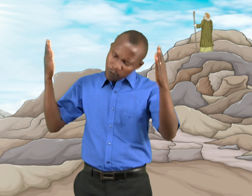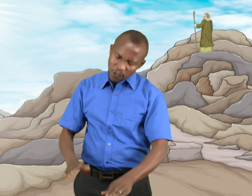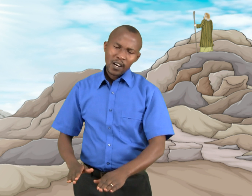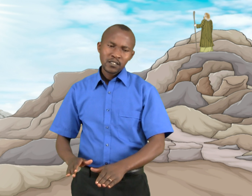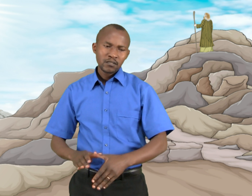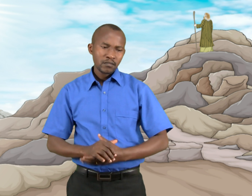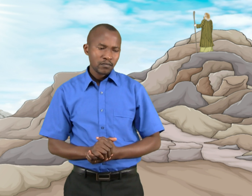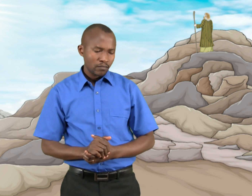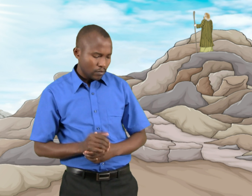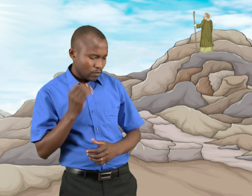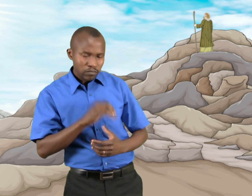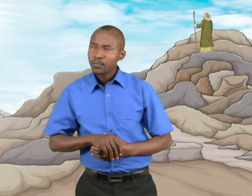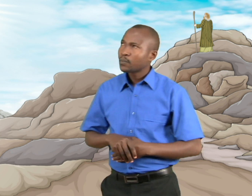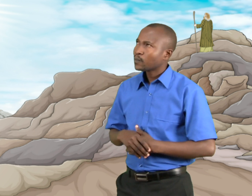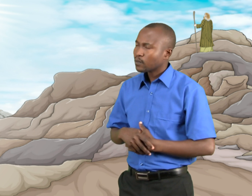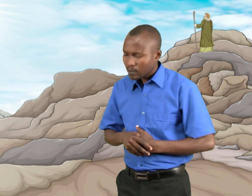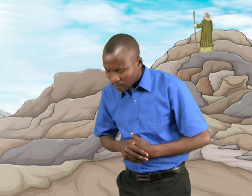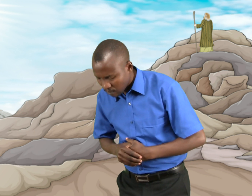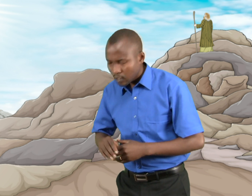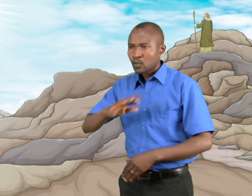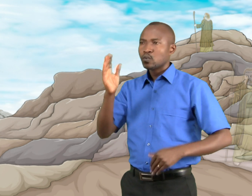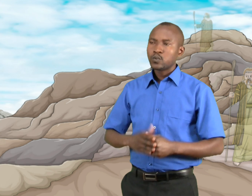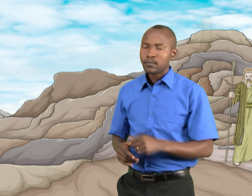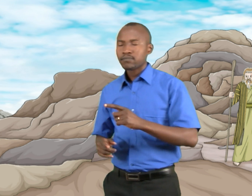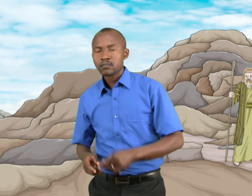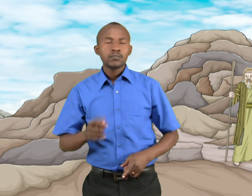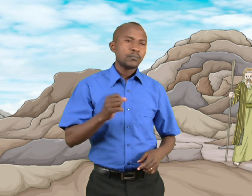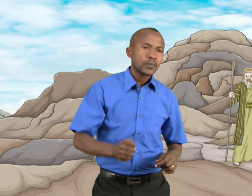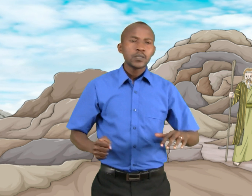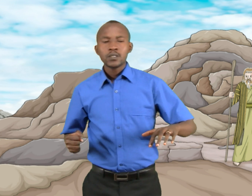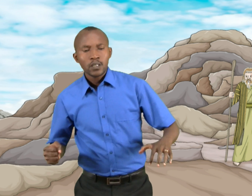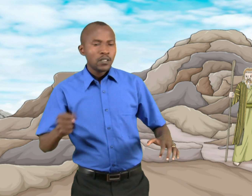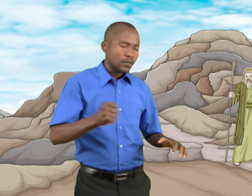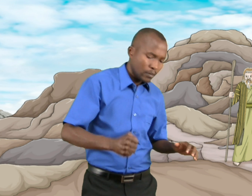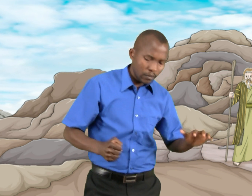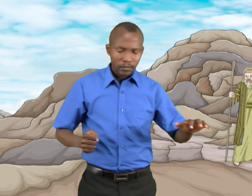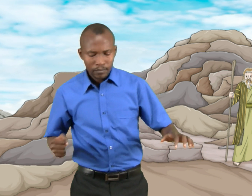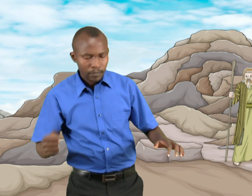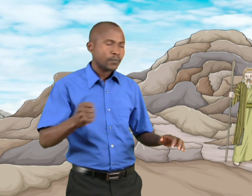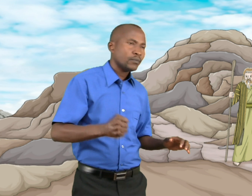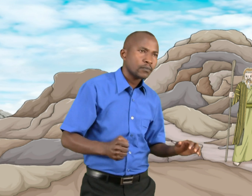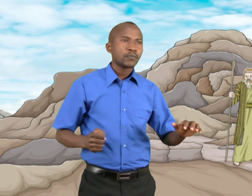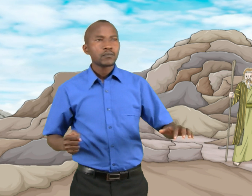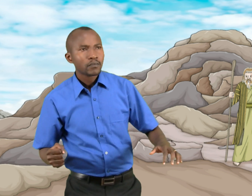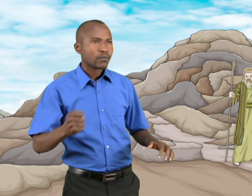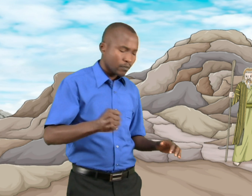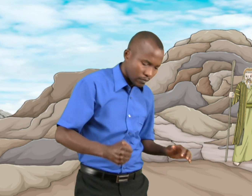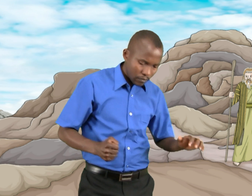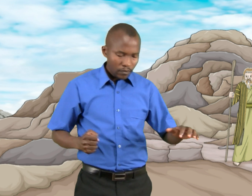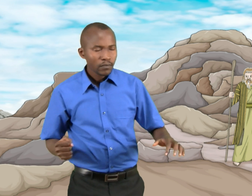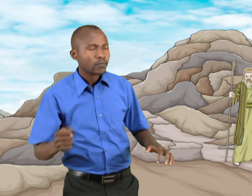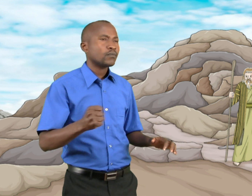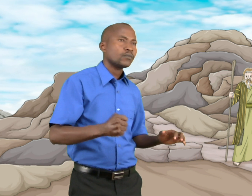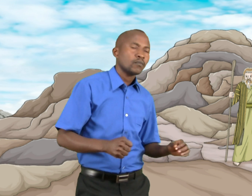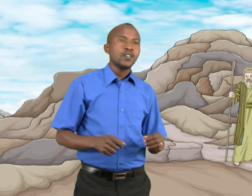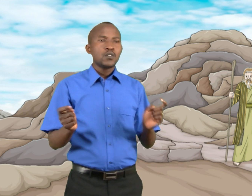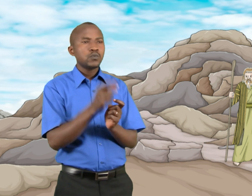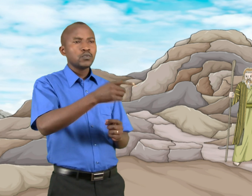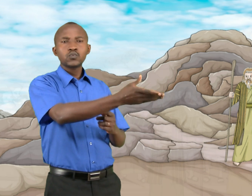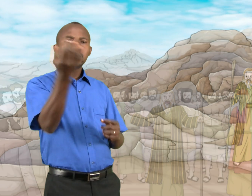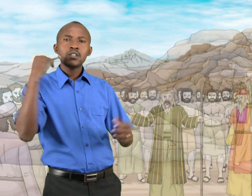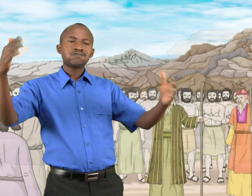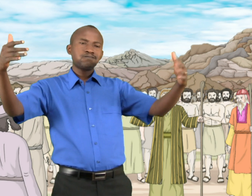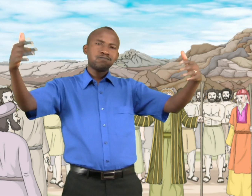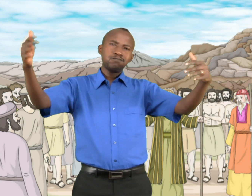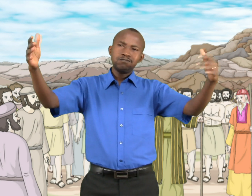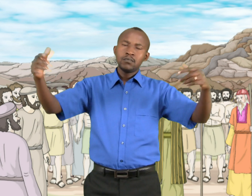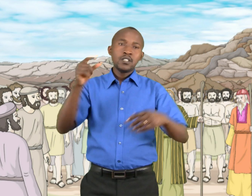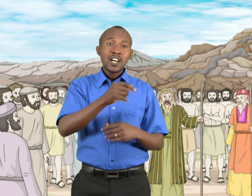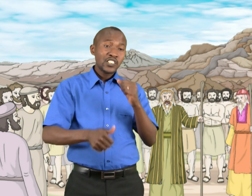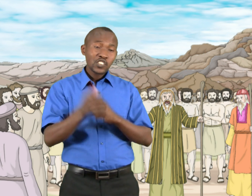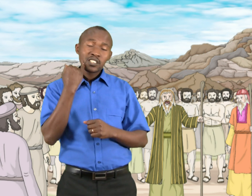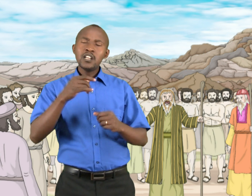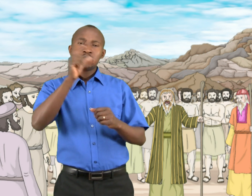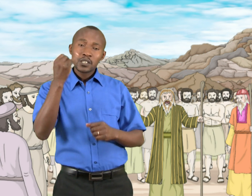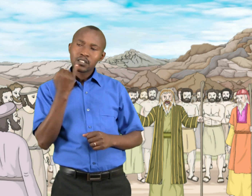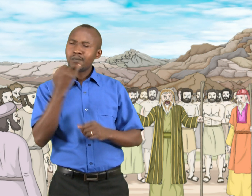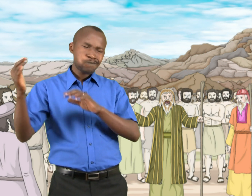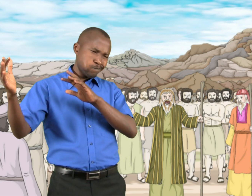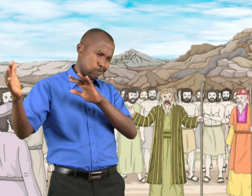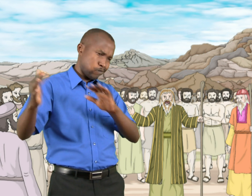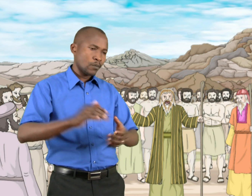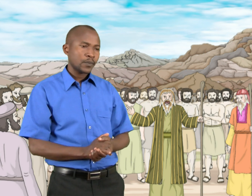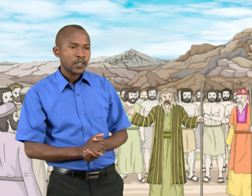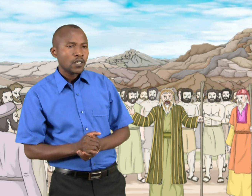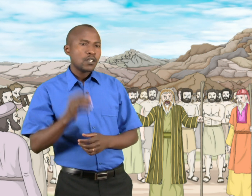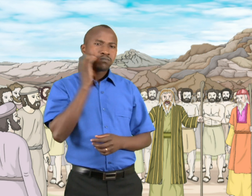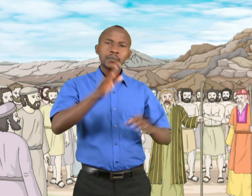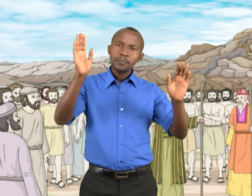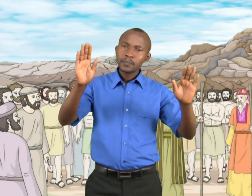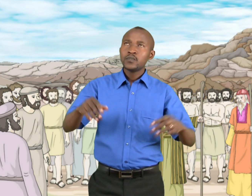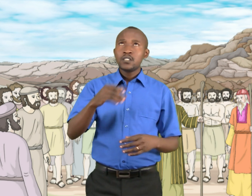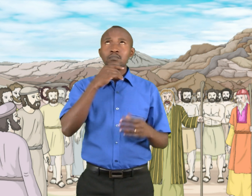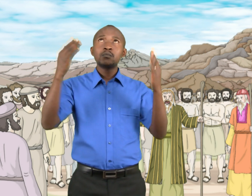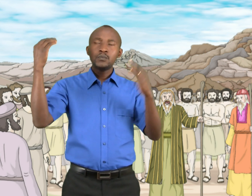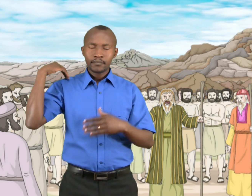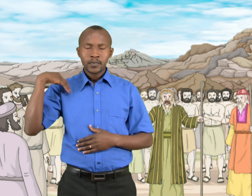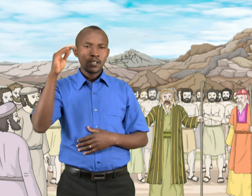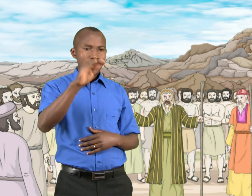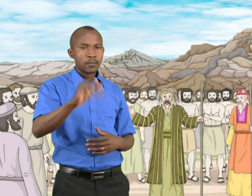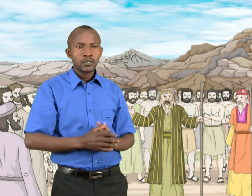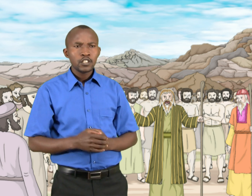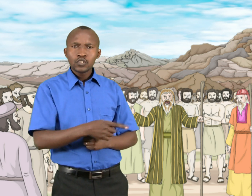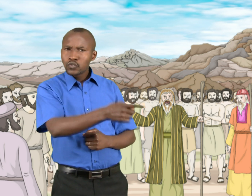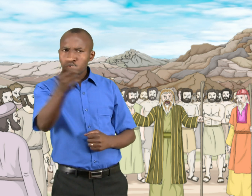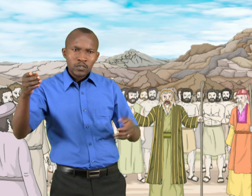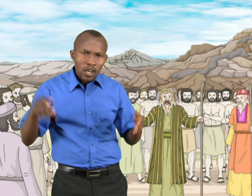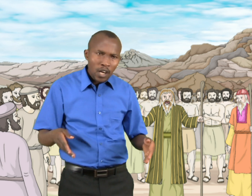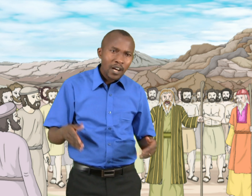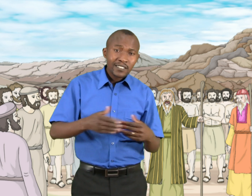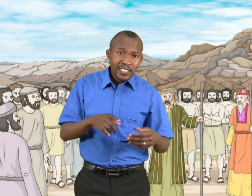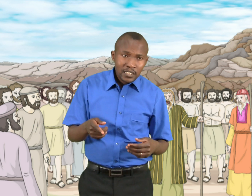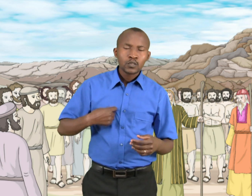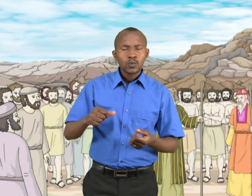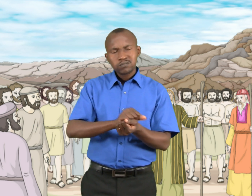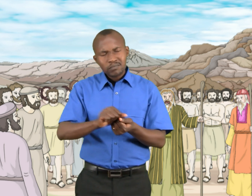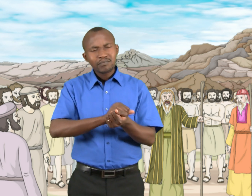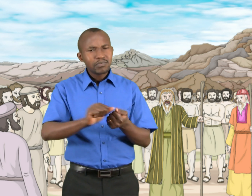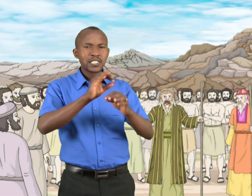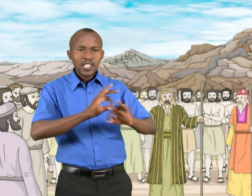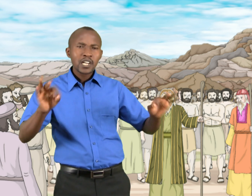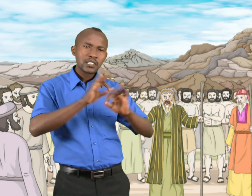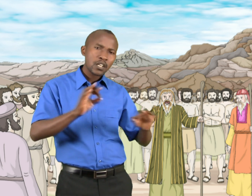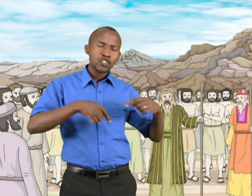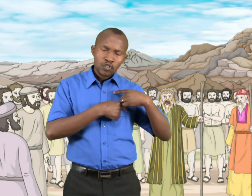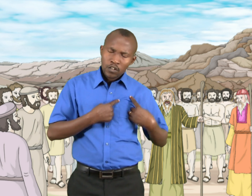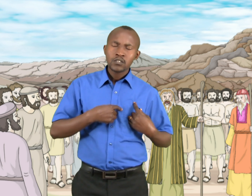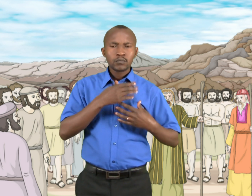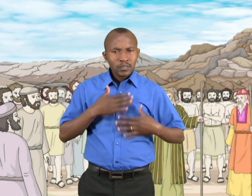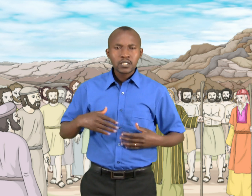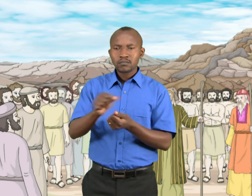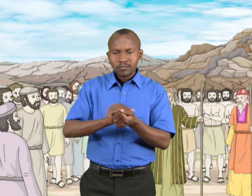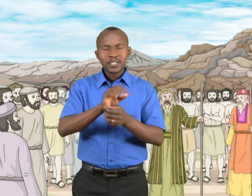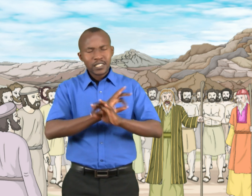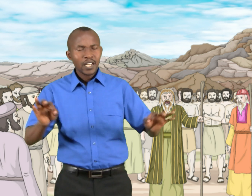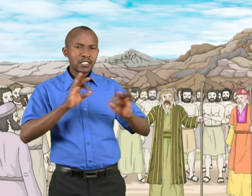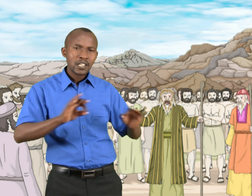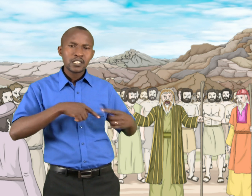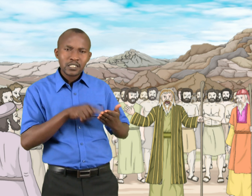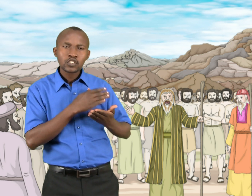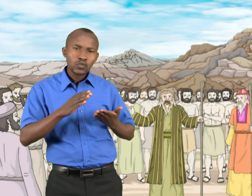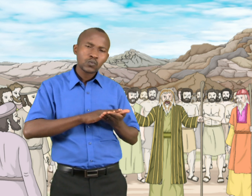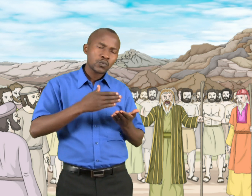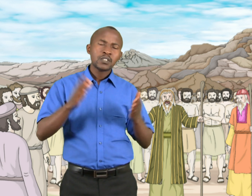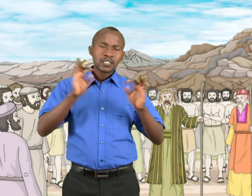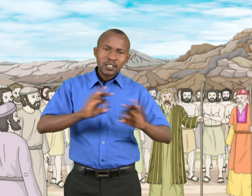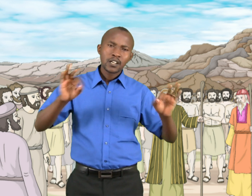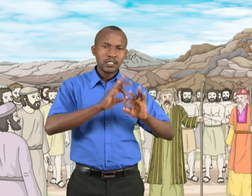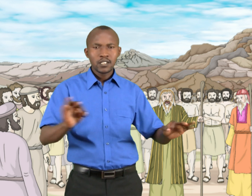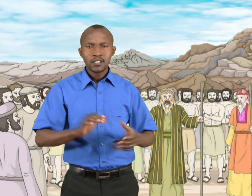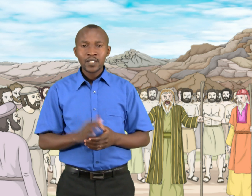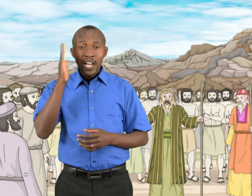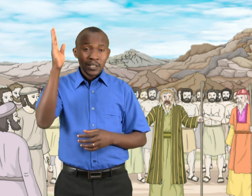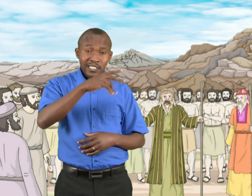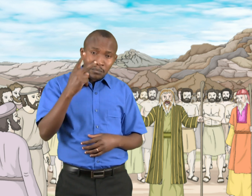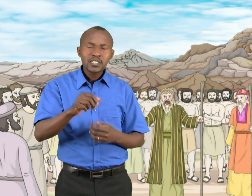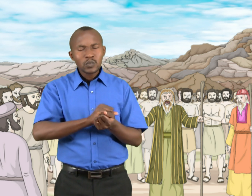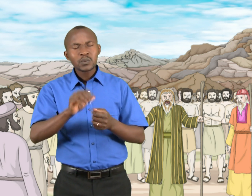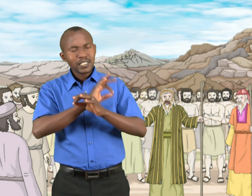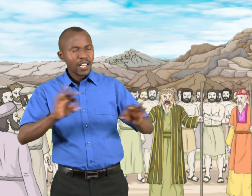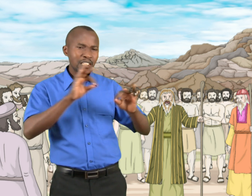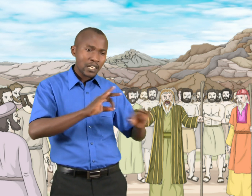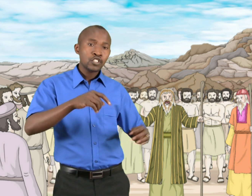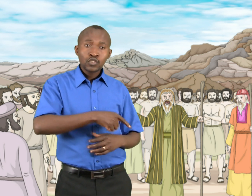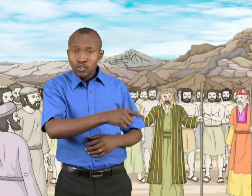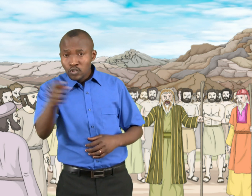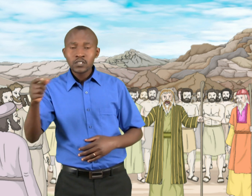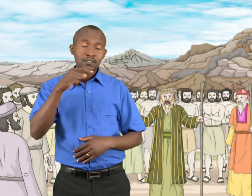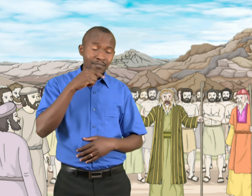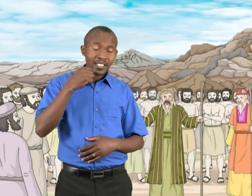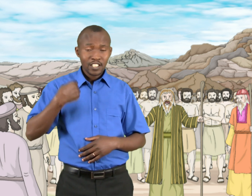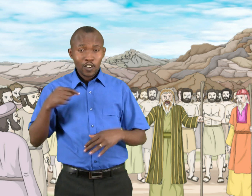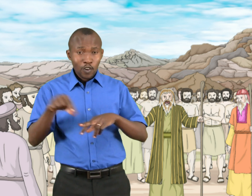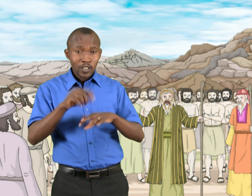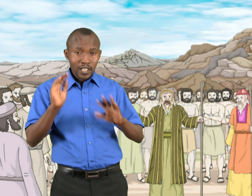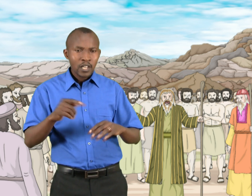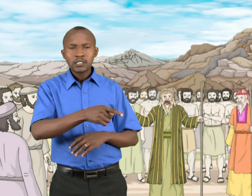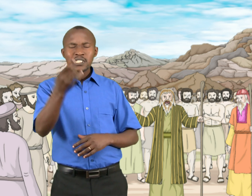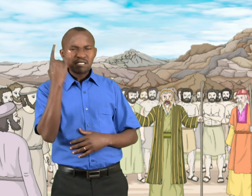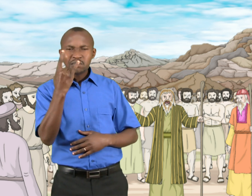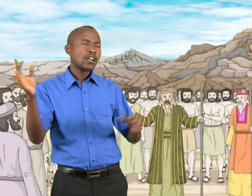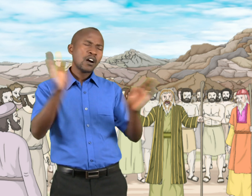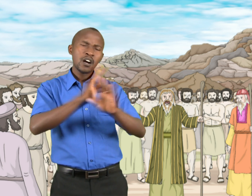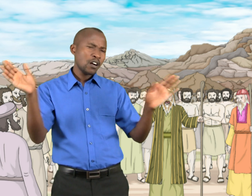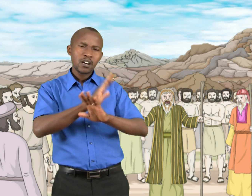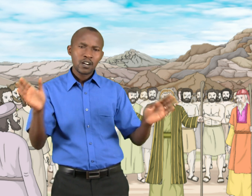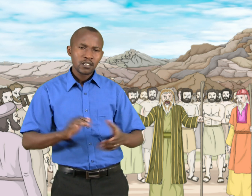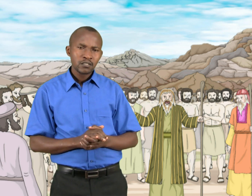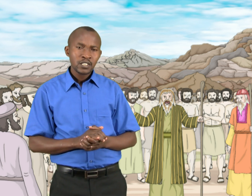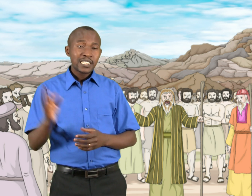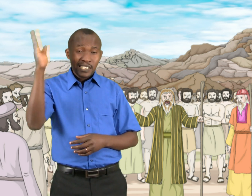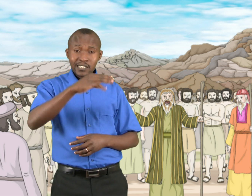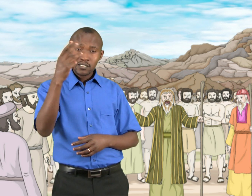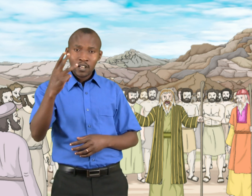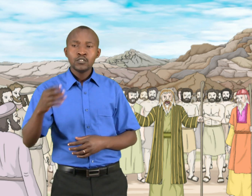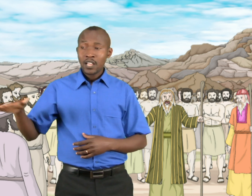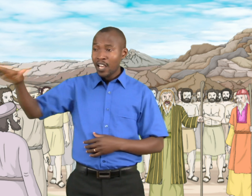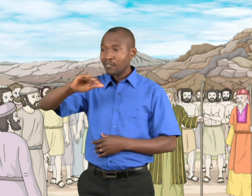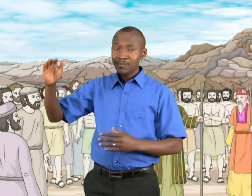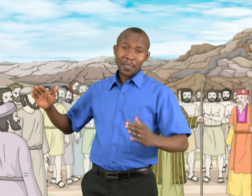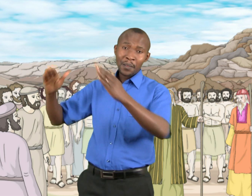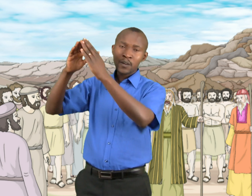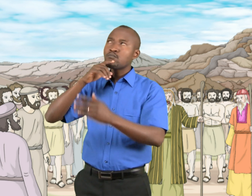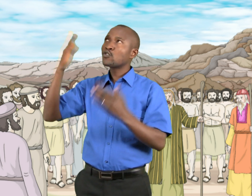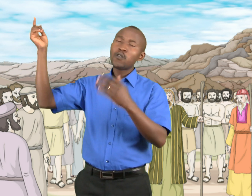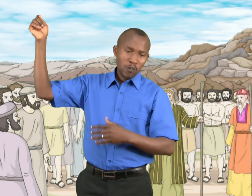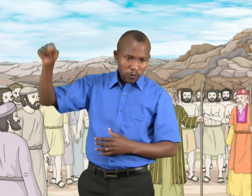No hand shall touch him, but he shall surely be stoned or shot with arrows—whether man or beast, he must not live.’ Only when the ram’s horn sounds a long blast may they approach the mountain.”